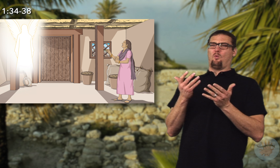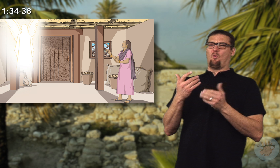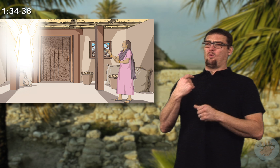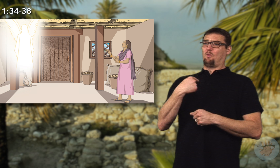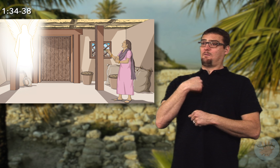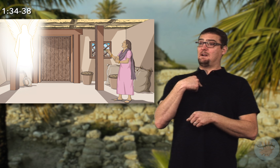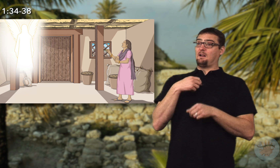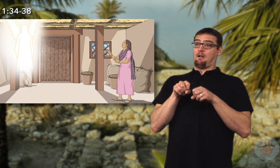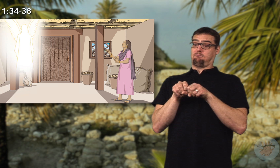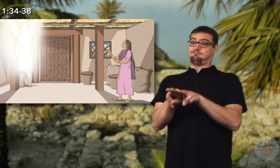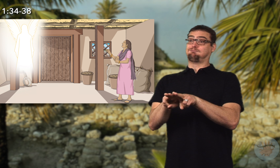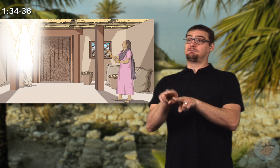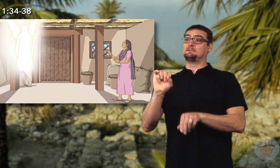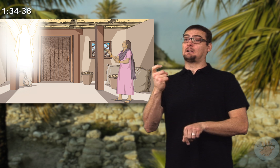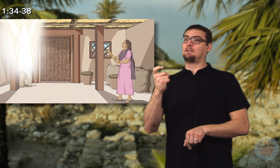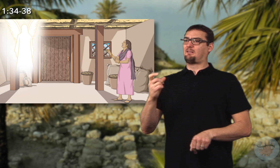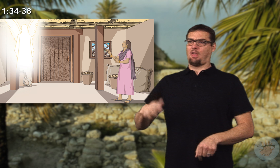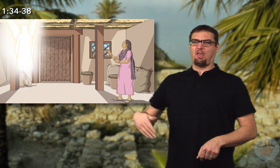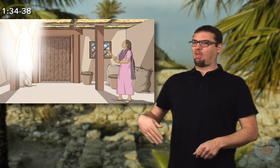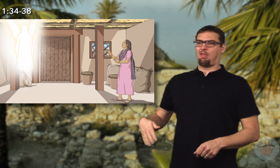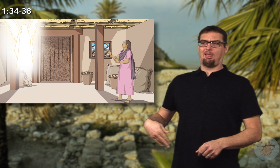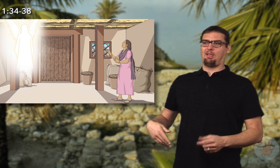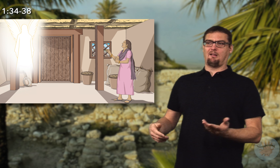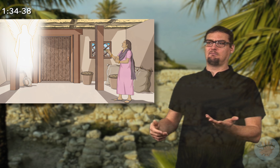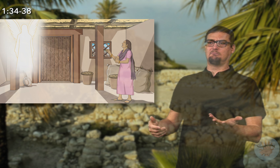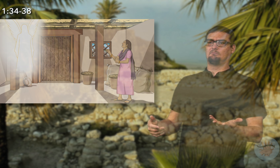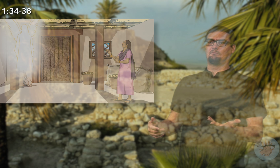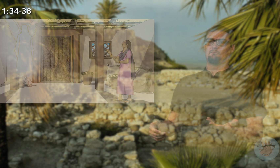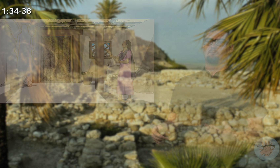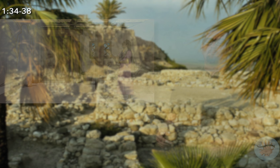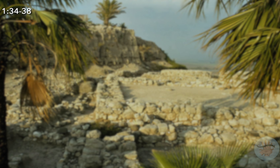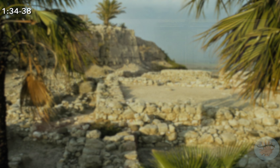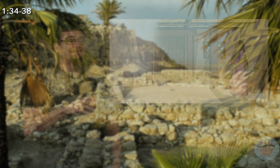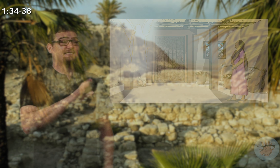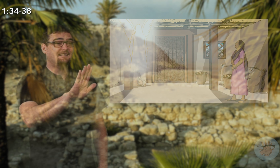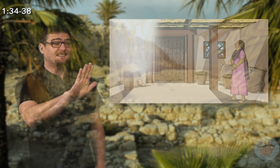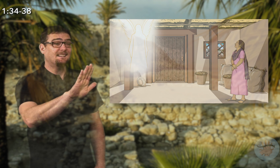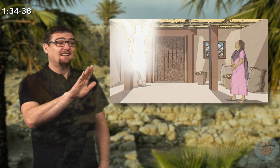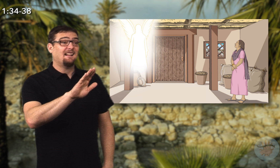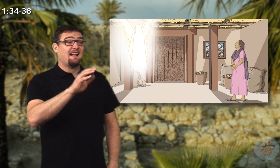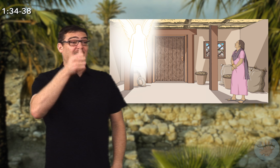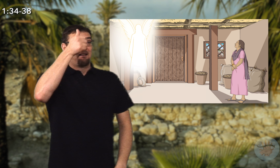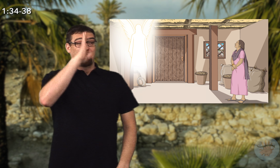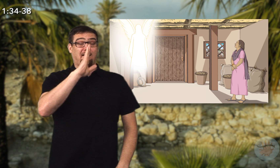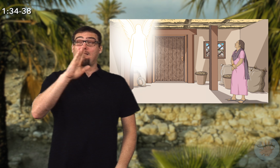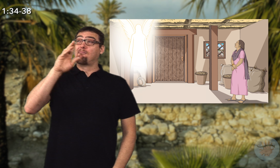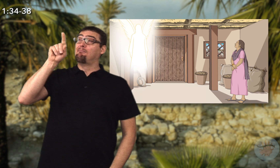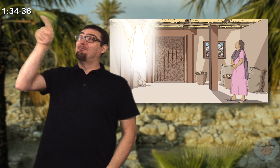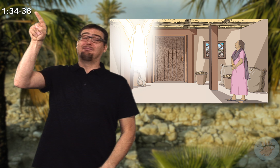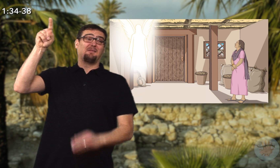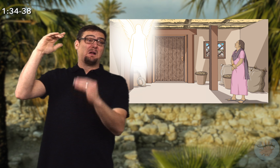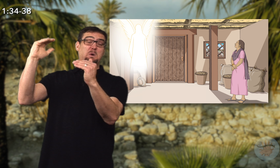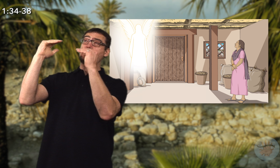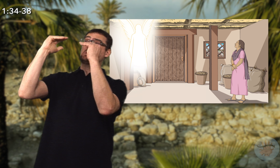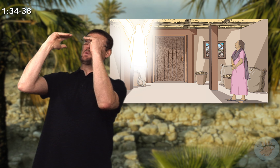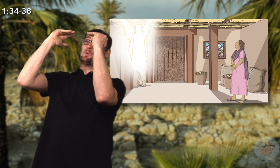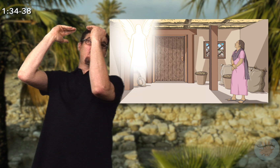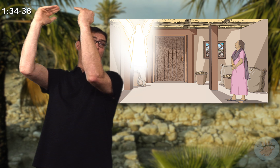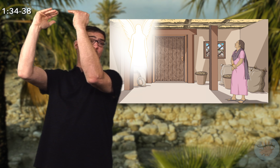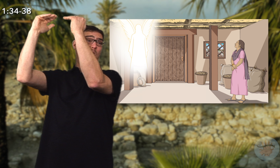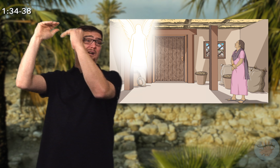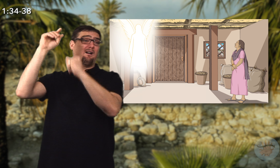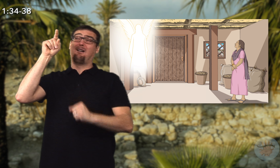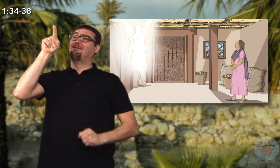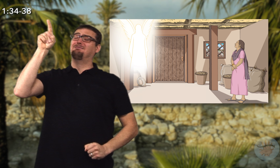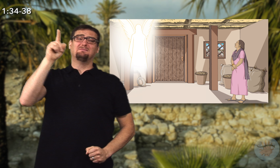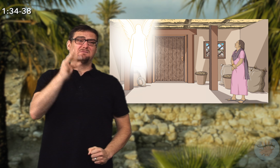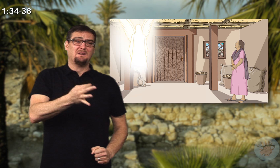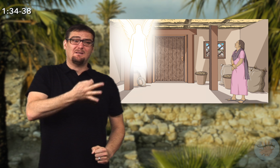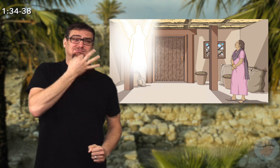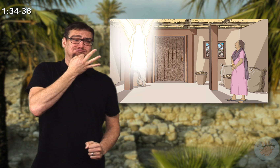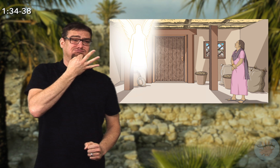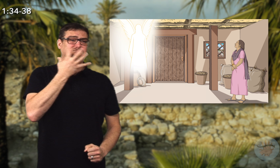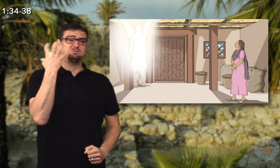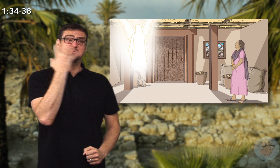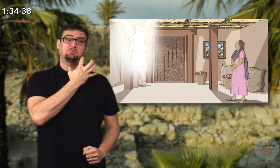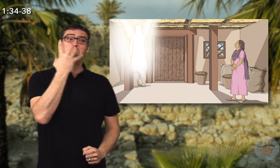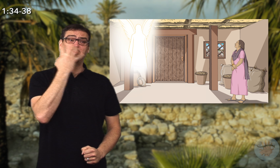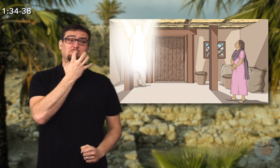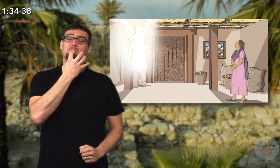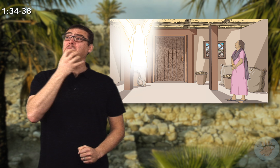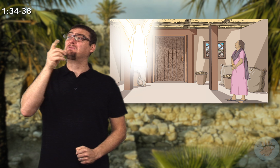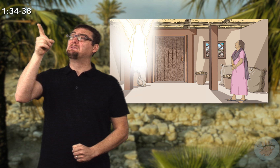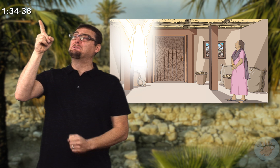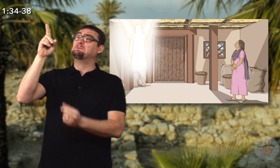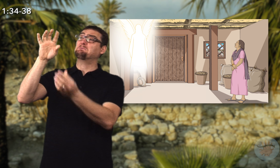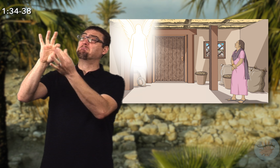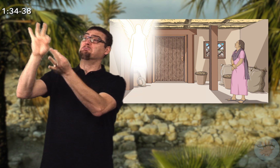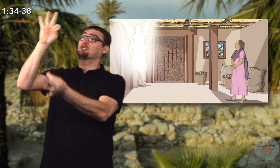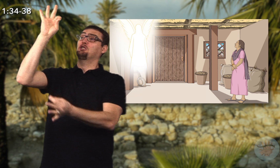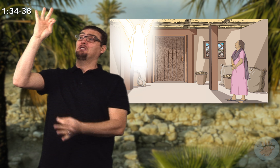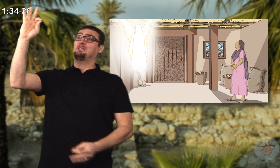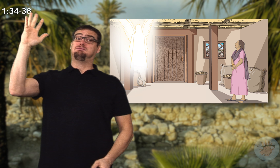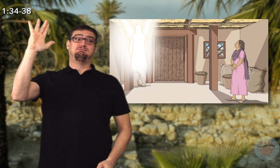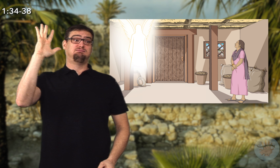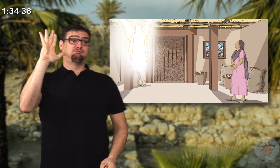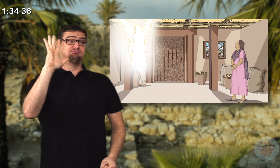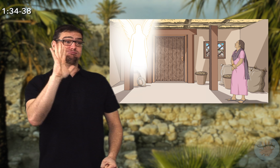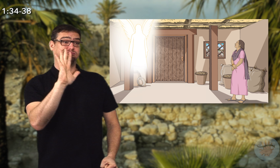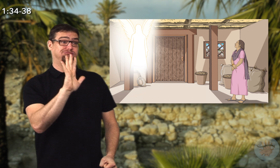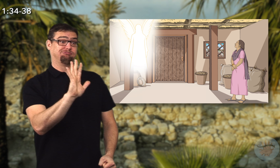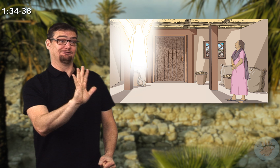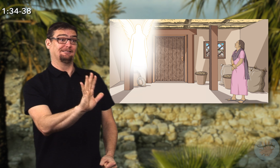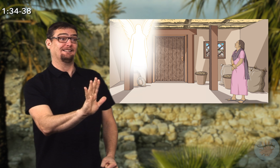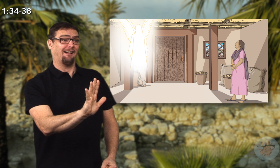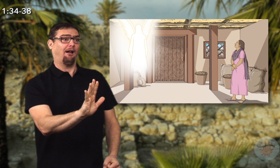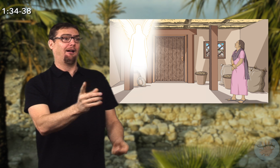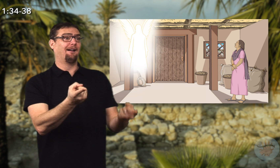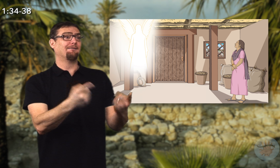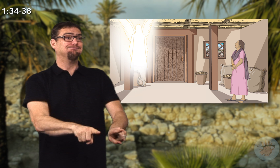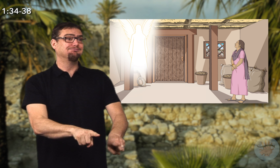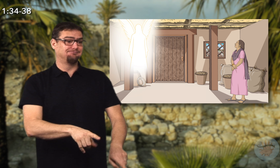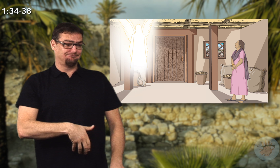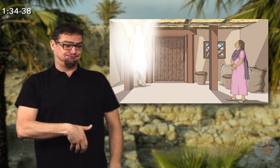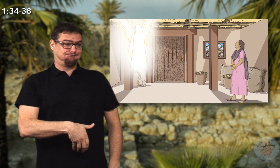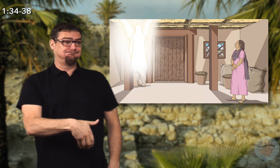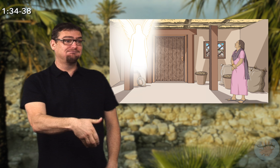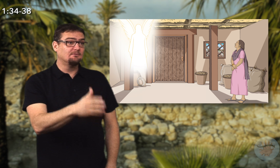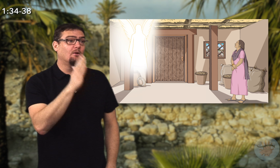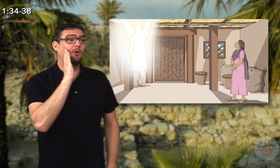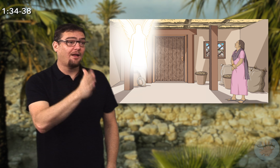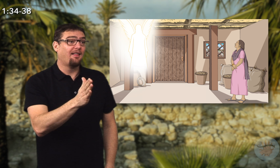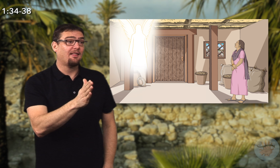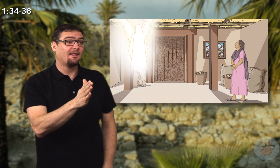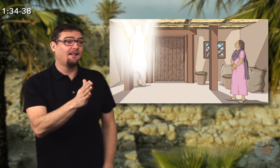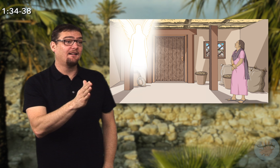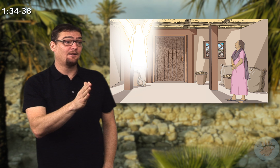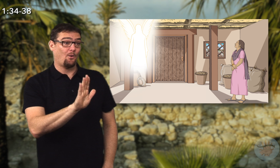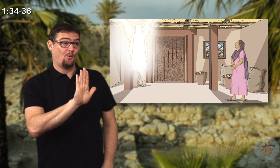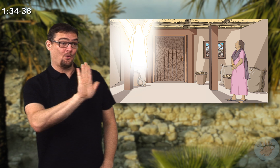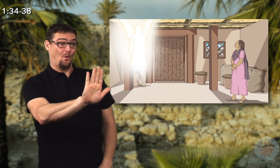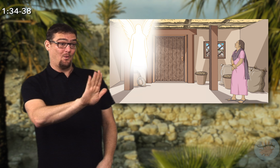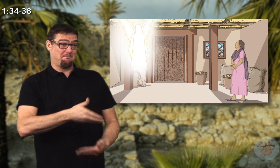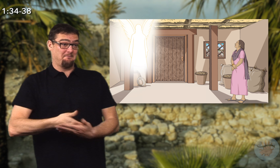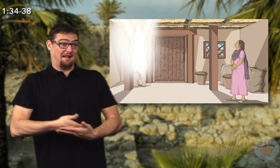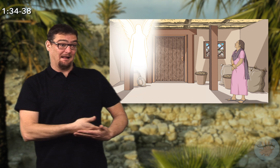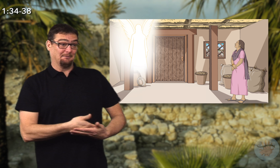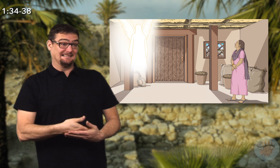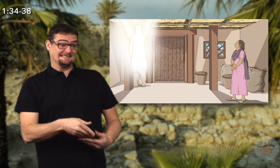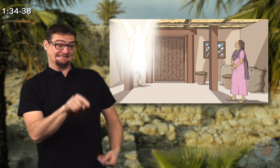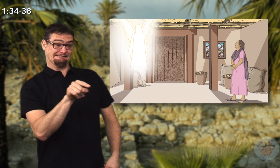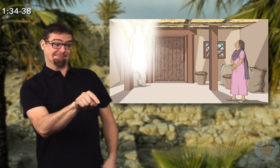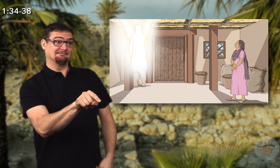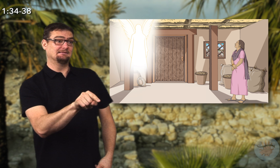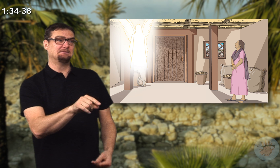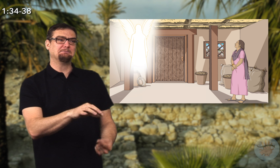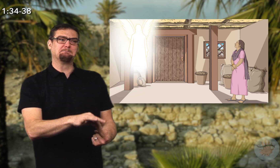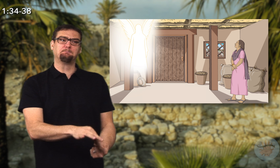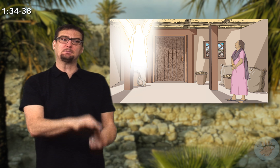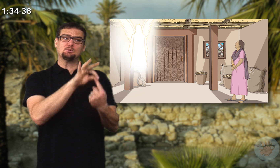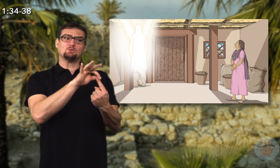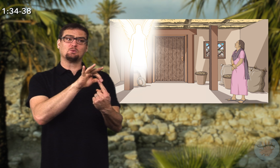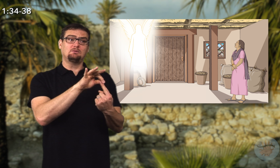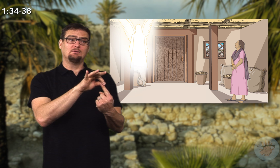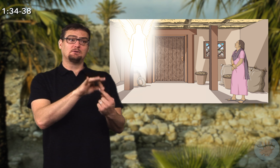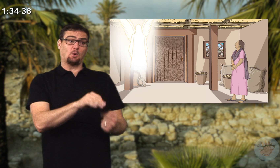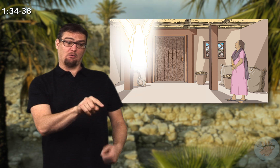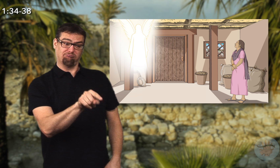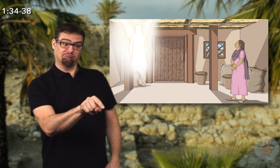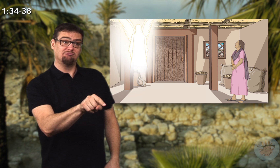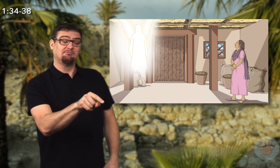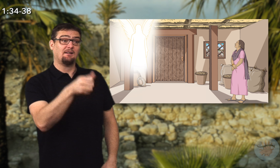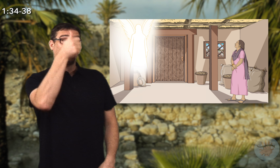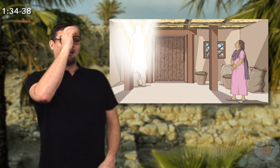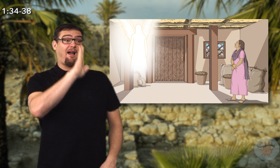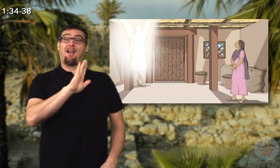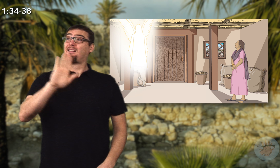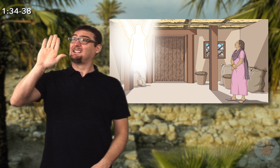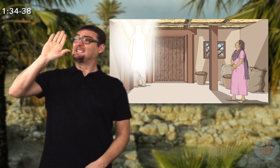The angel replied, “The Holy Spirit will come upon you, and the power of the Most High will overshadow you.